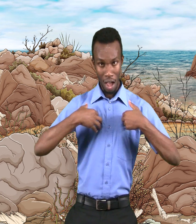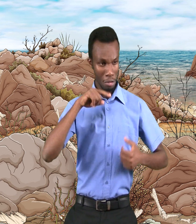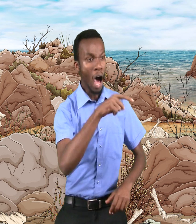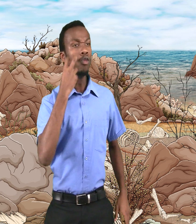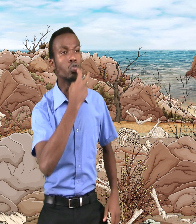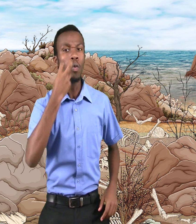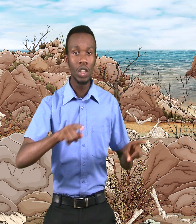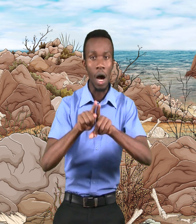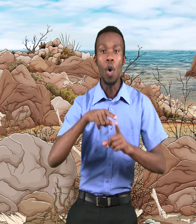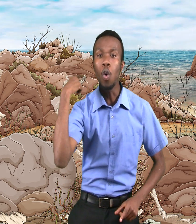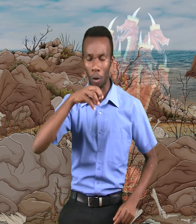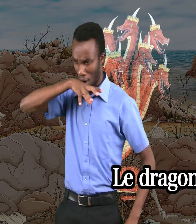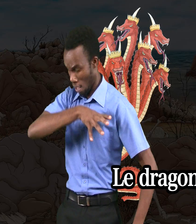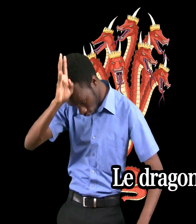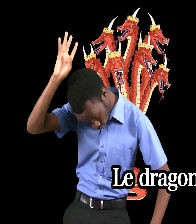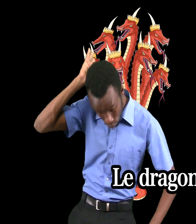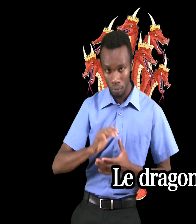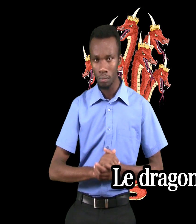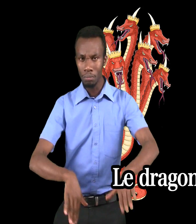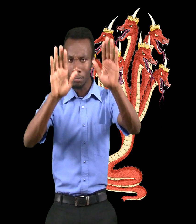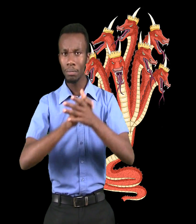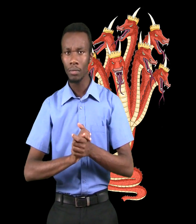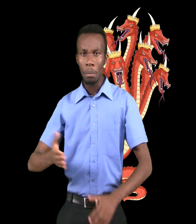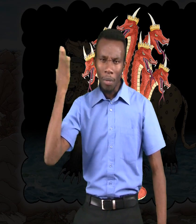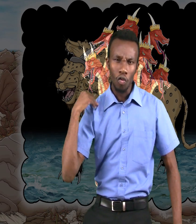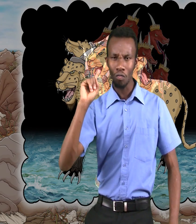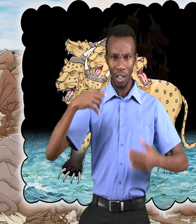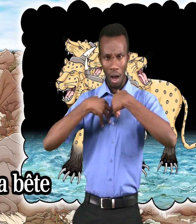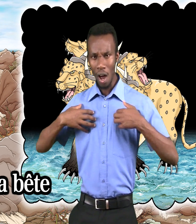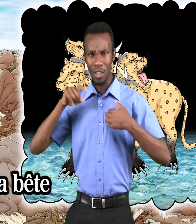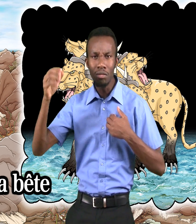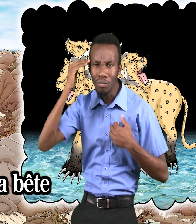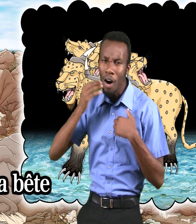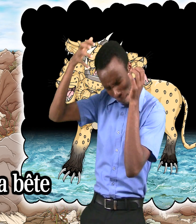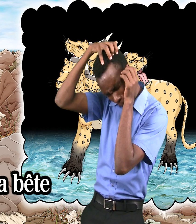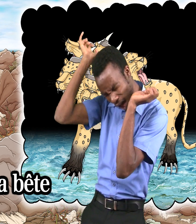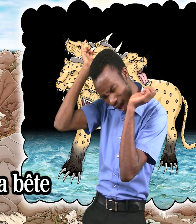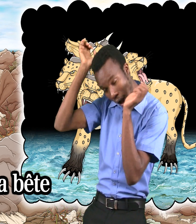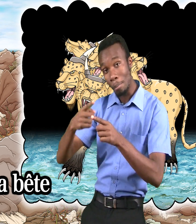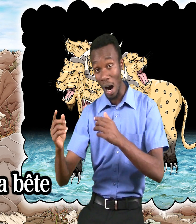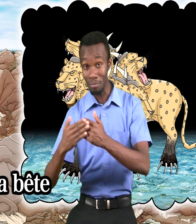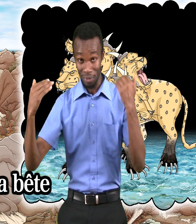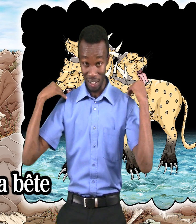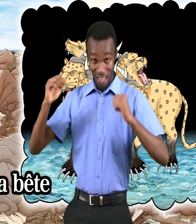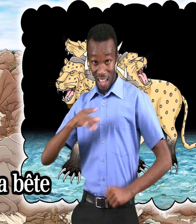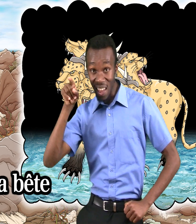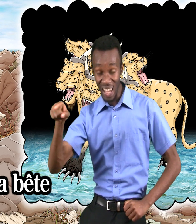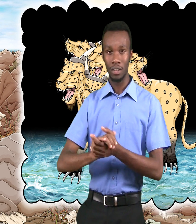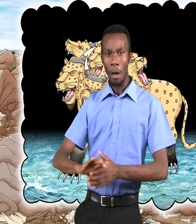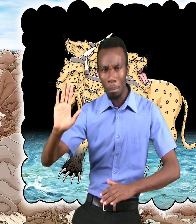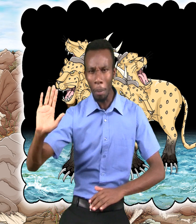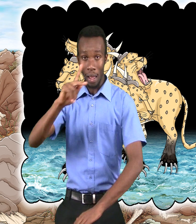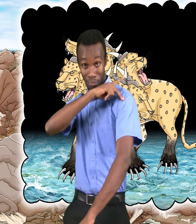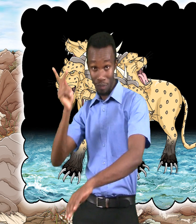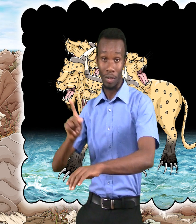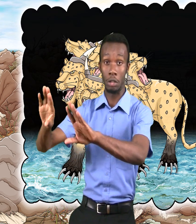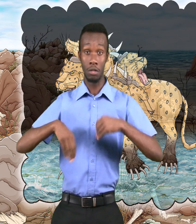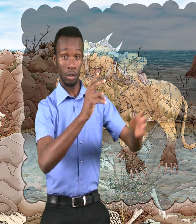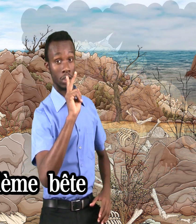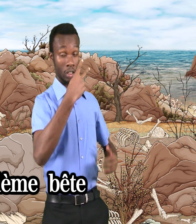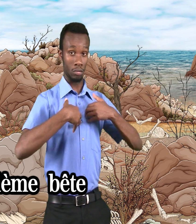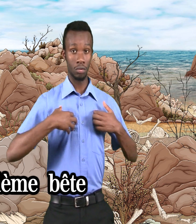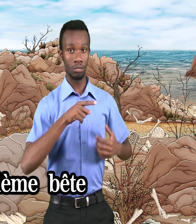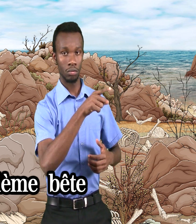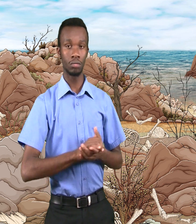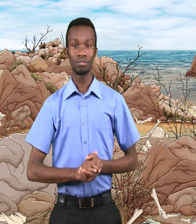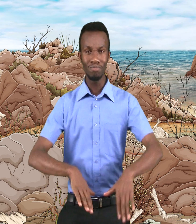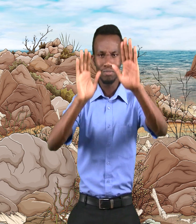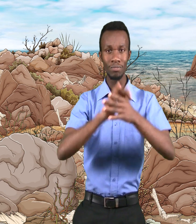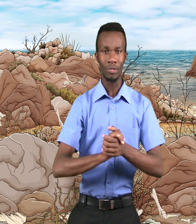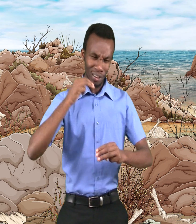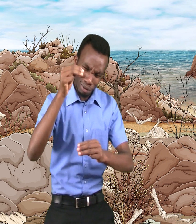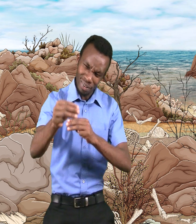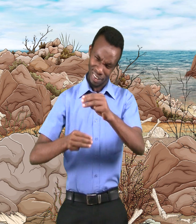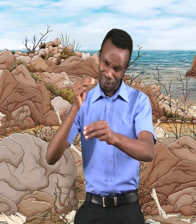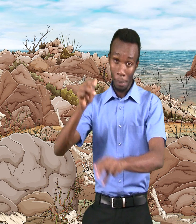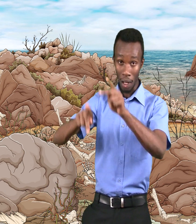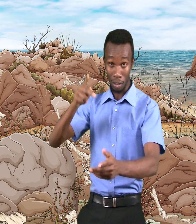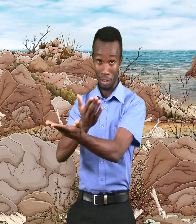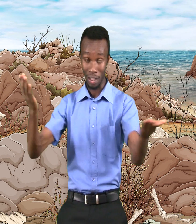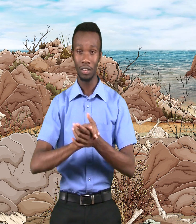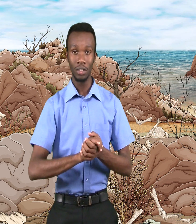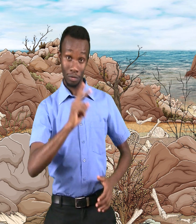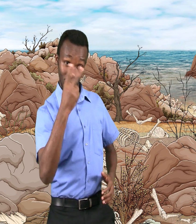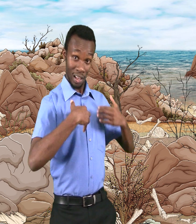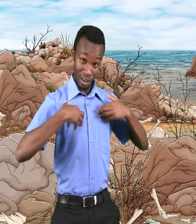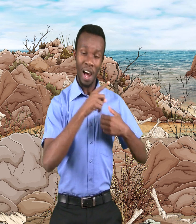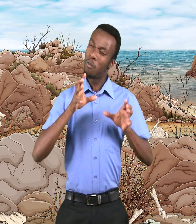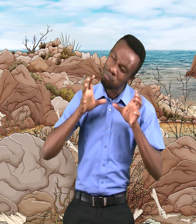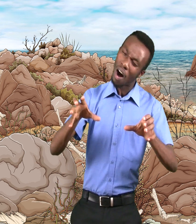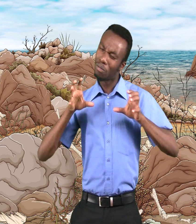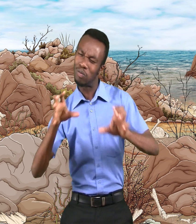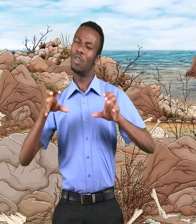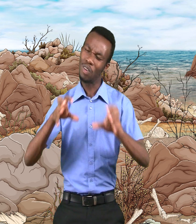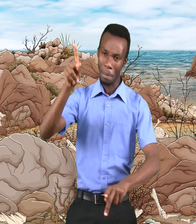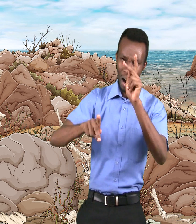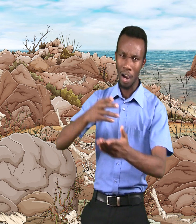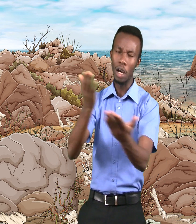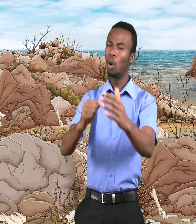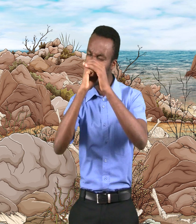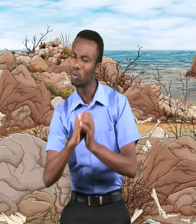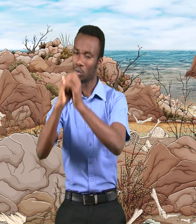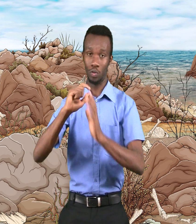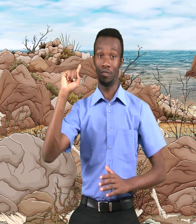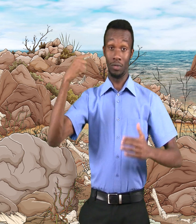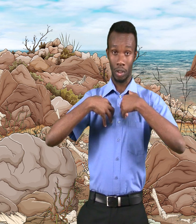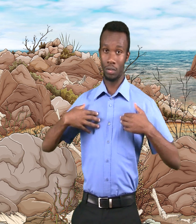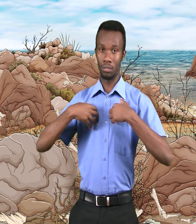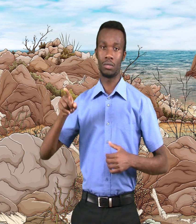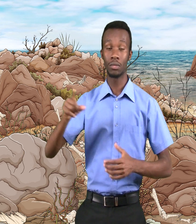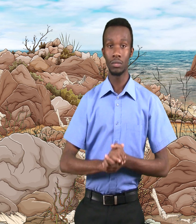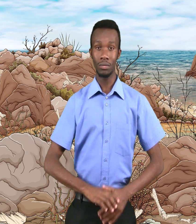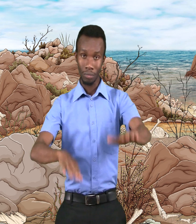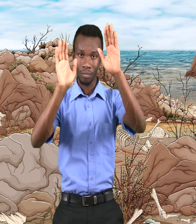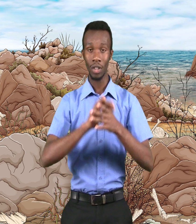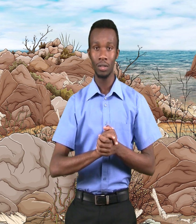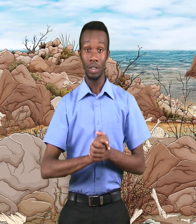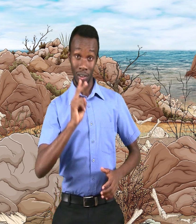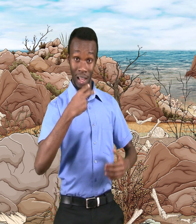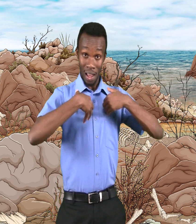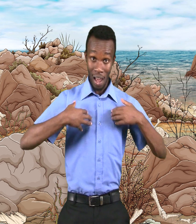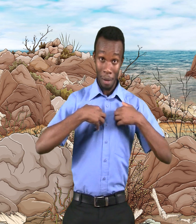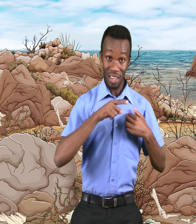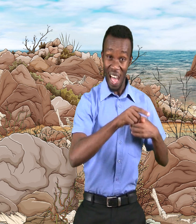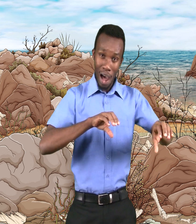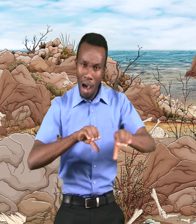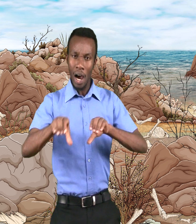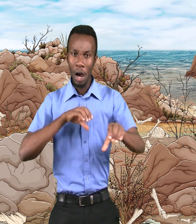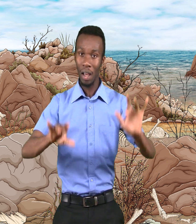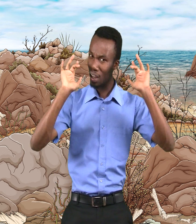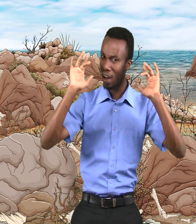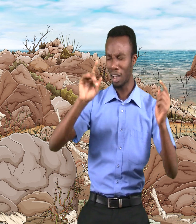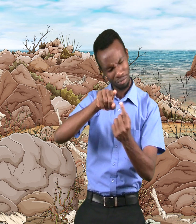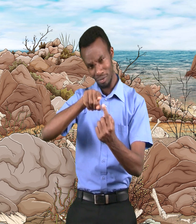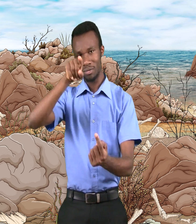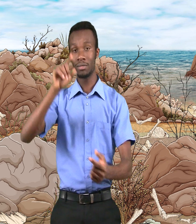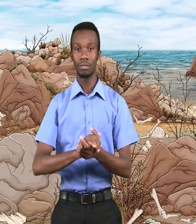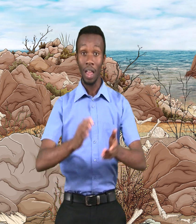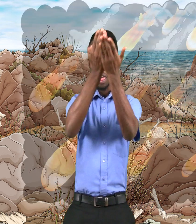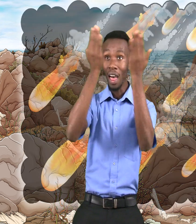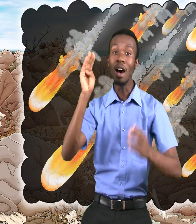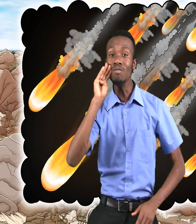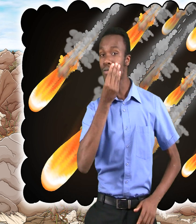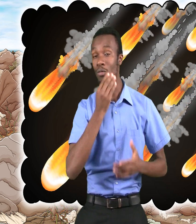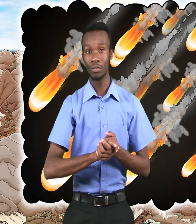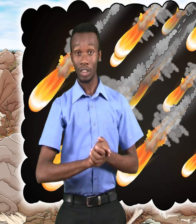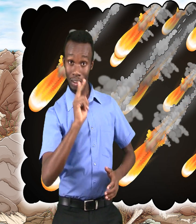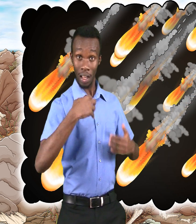And this beast exercised all the authority of the first beast and caused the earth and those who dwell in it to worship the first beast, whose mortal wound had been healed.